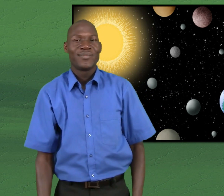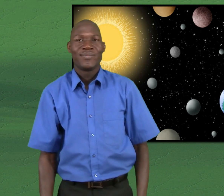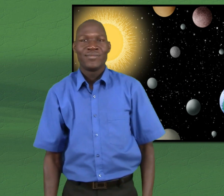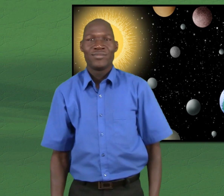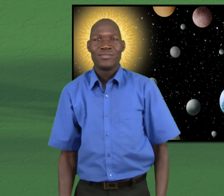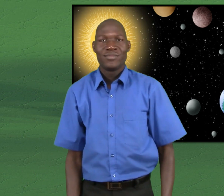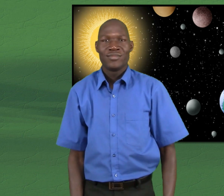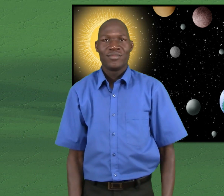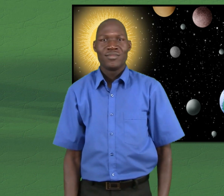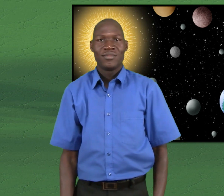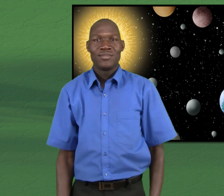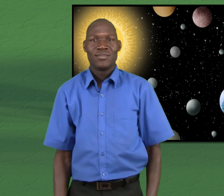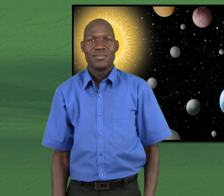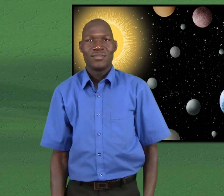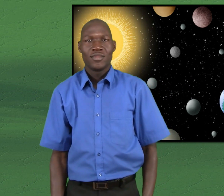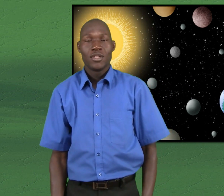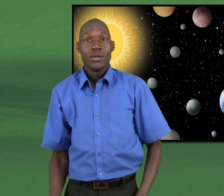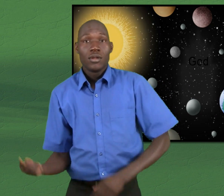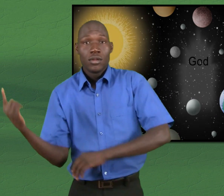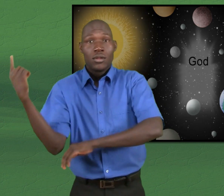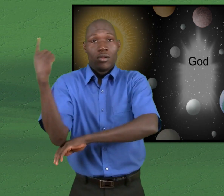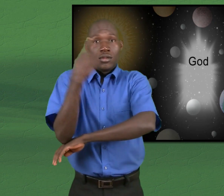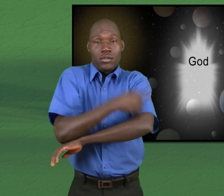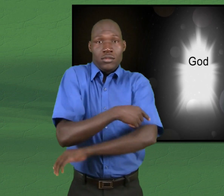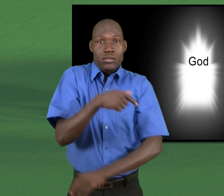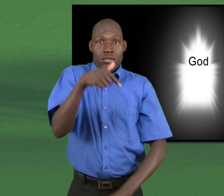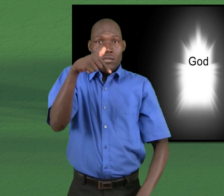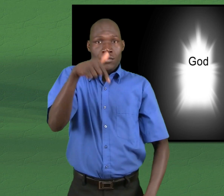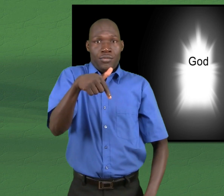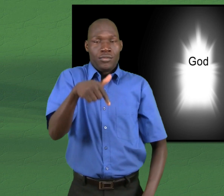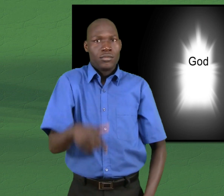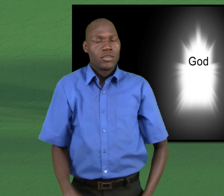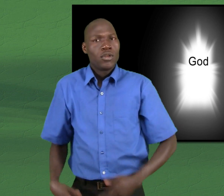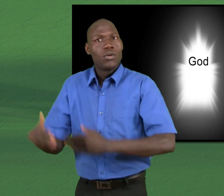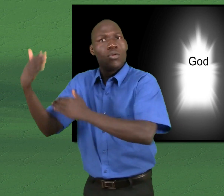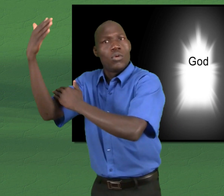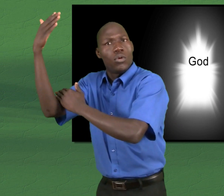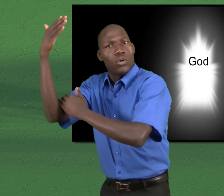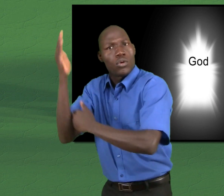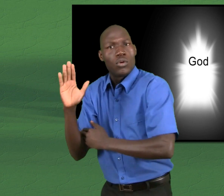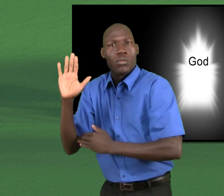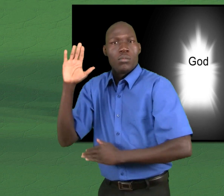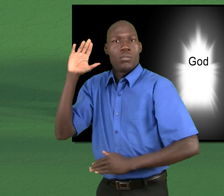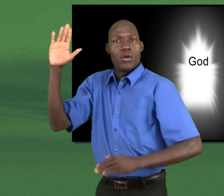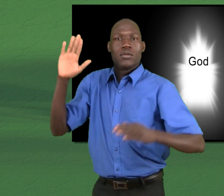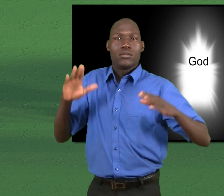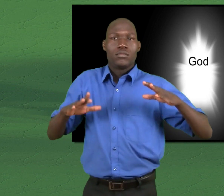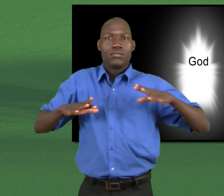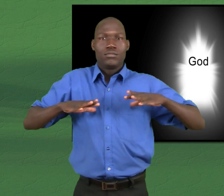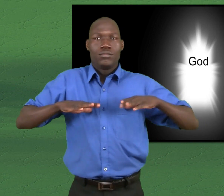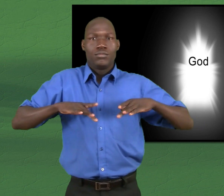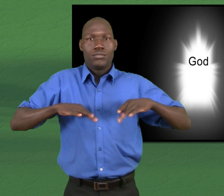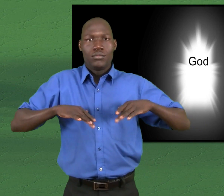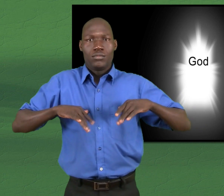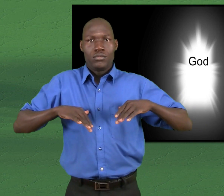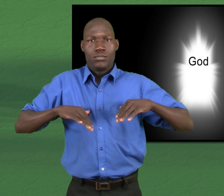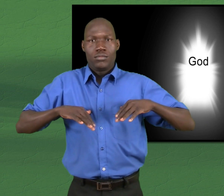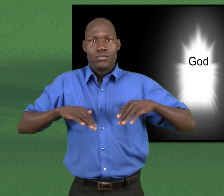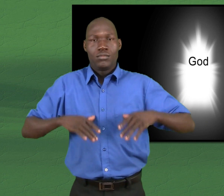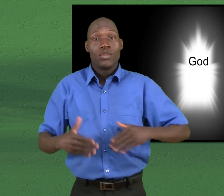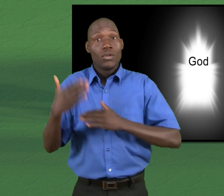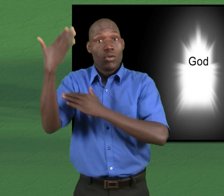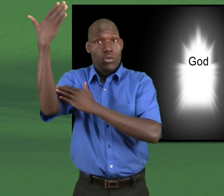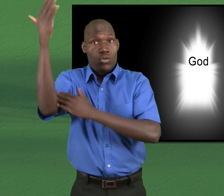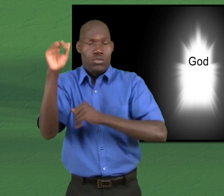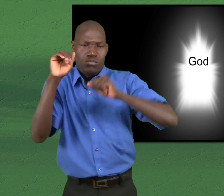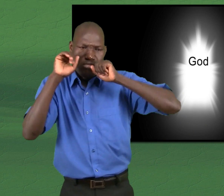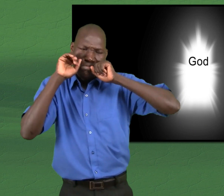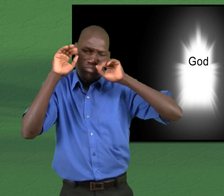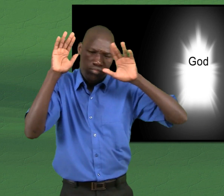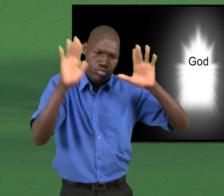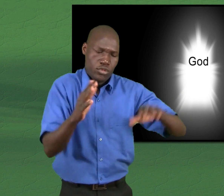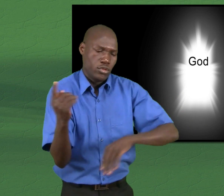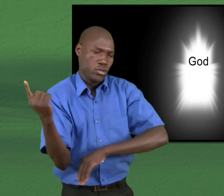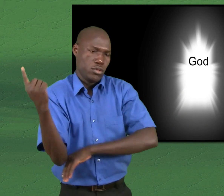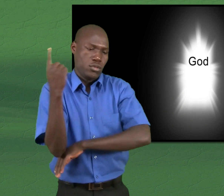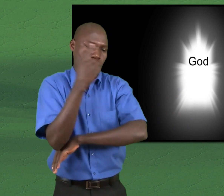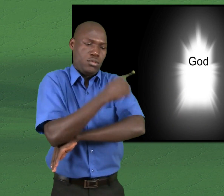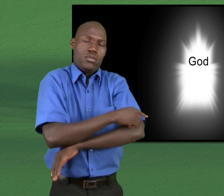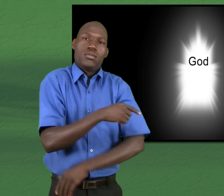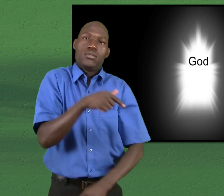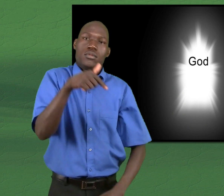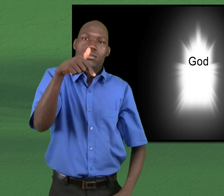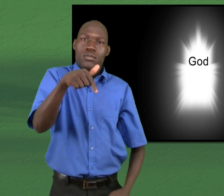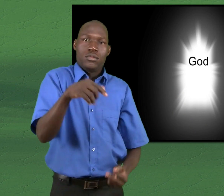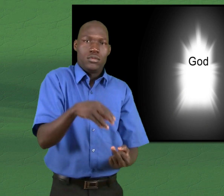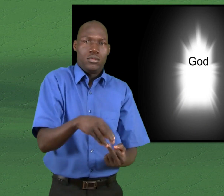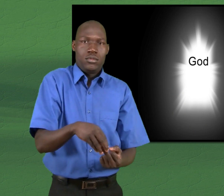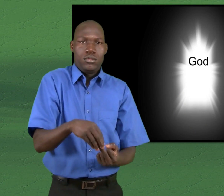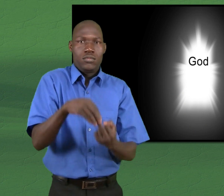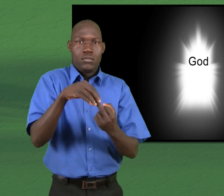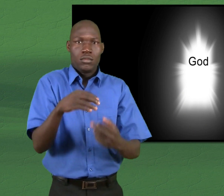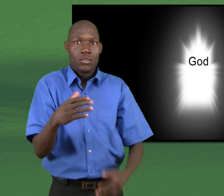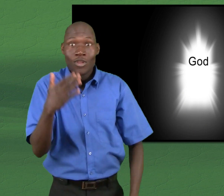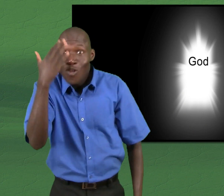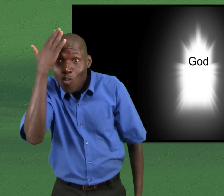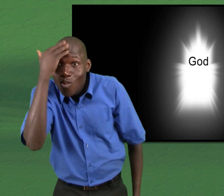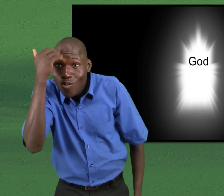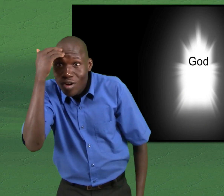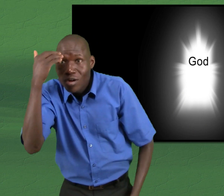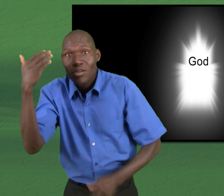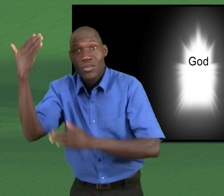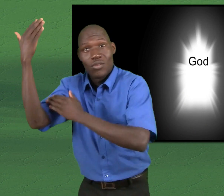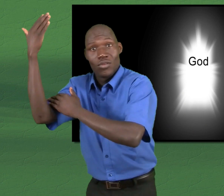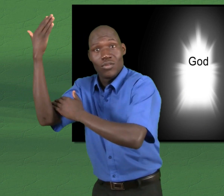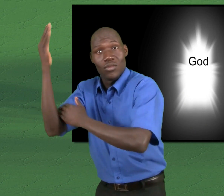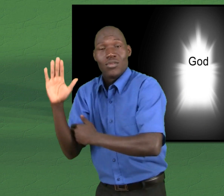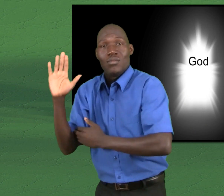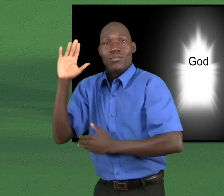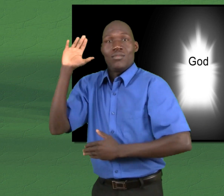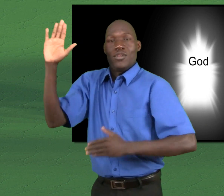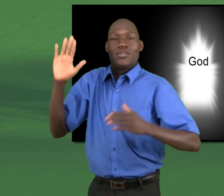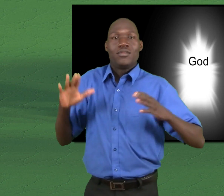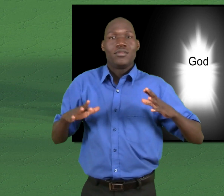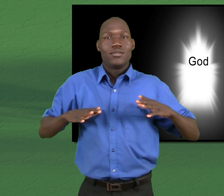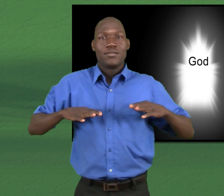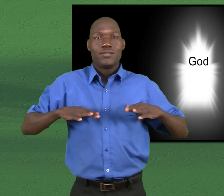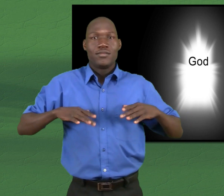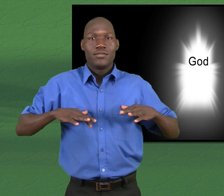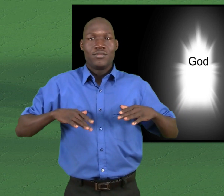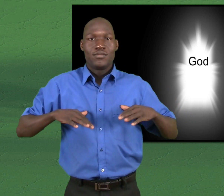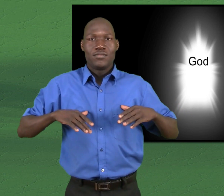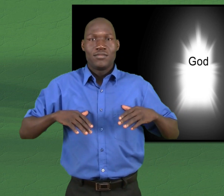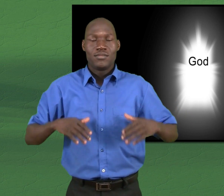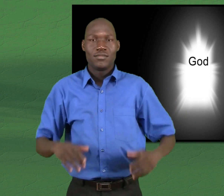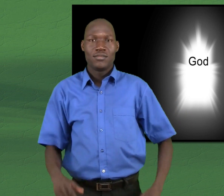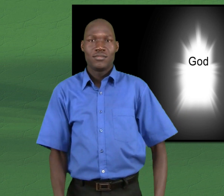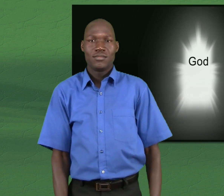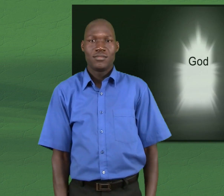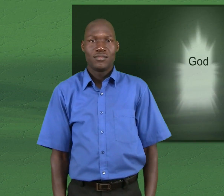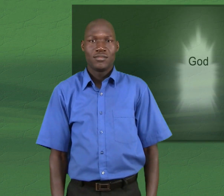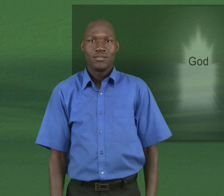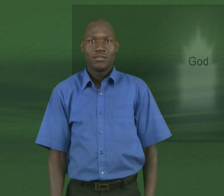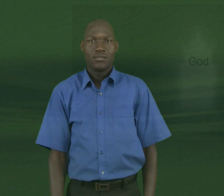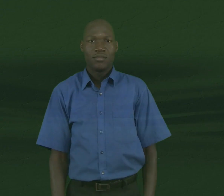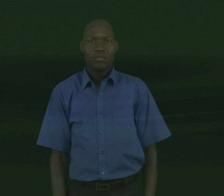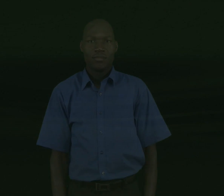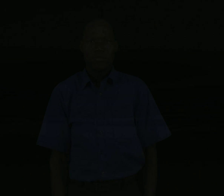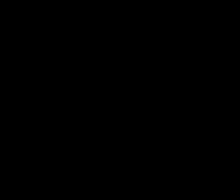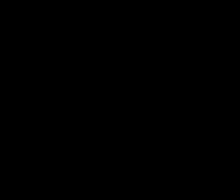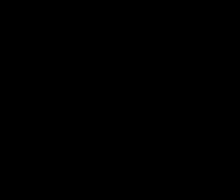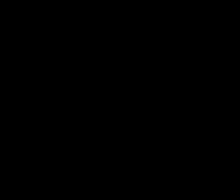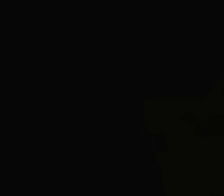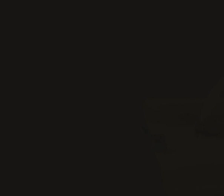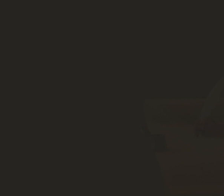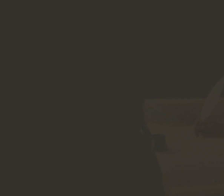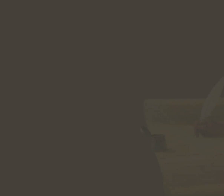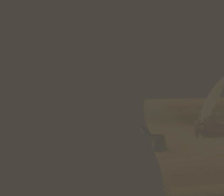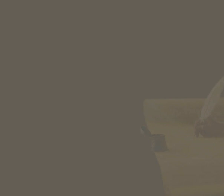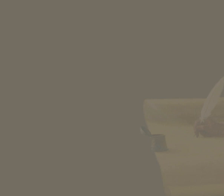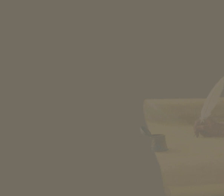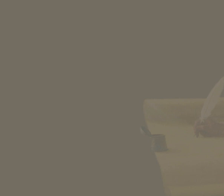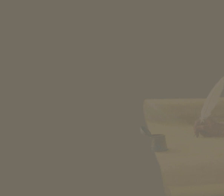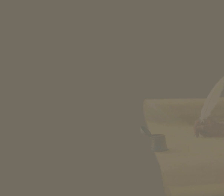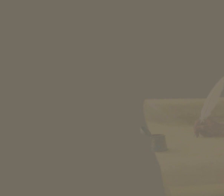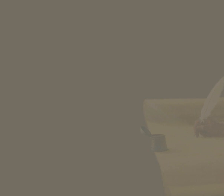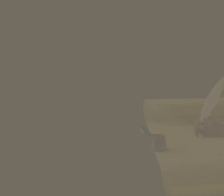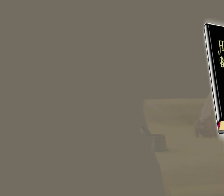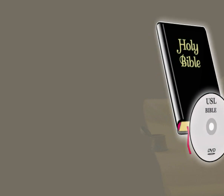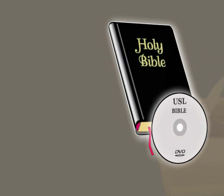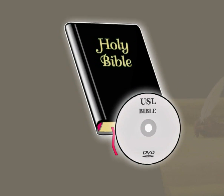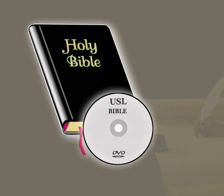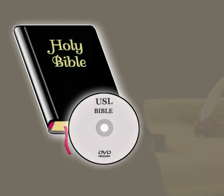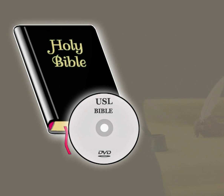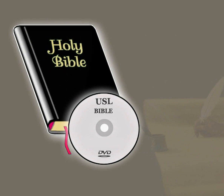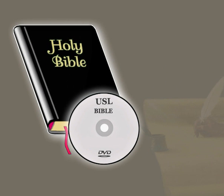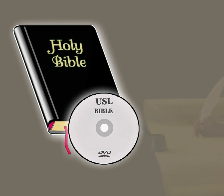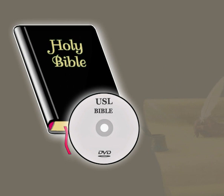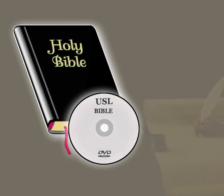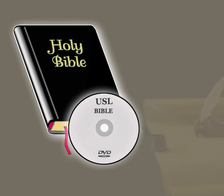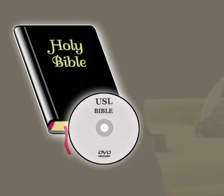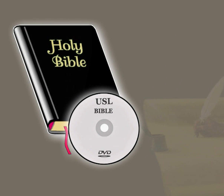And by the seventh day God had finished the work He had been doing; so on that day He rested from all His work. Then God blessed the seventh day and sanctified it, because on that day He rested from all the work of creation that He had accomplished.